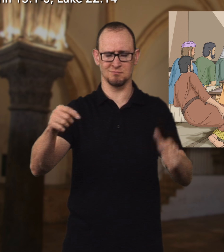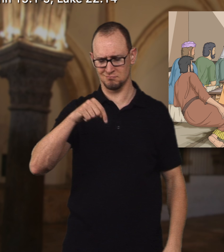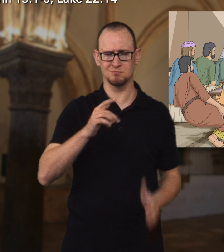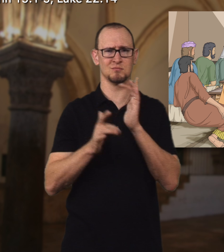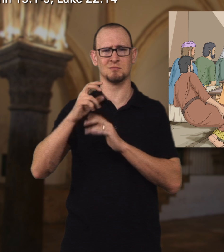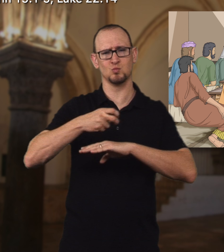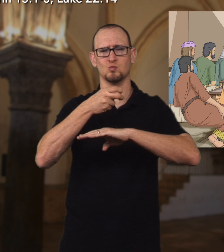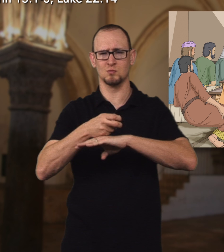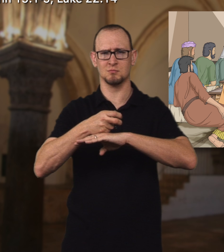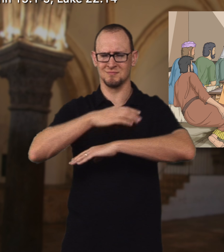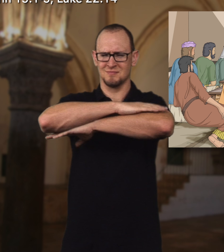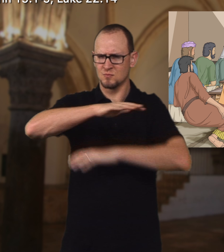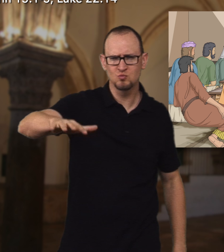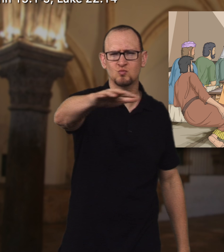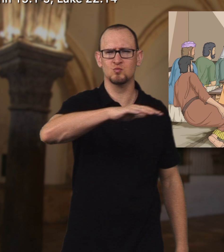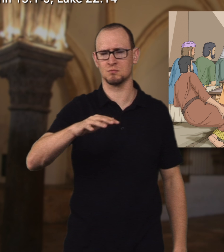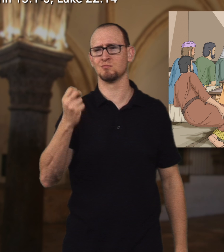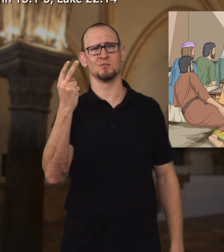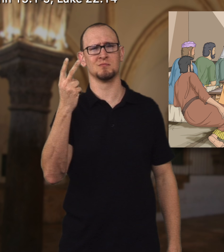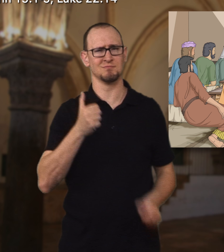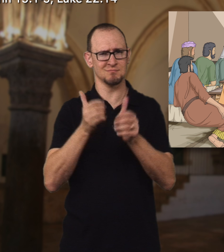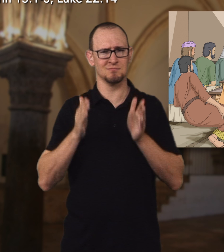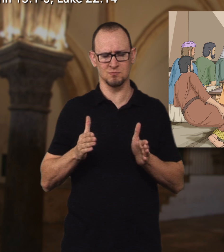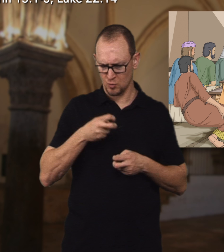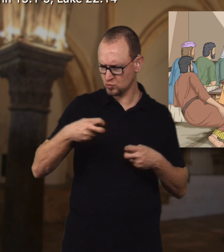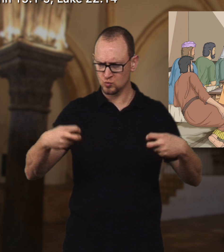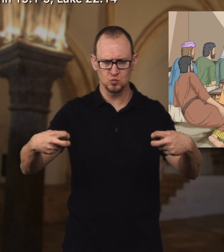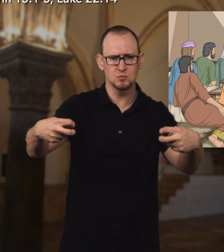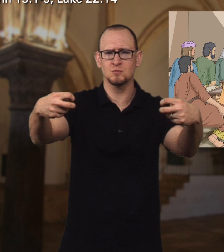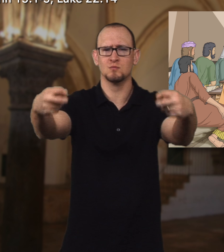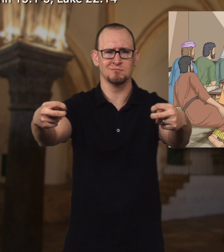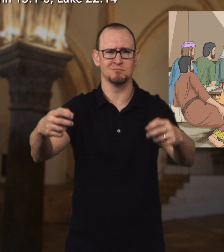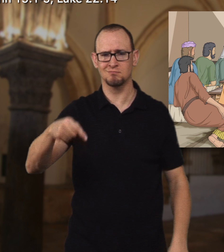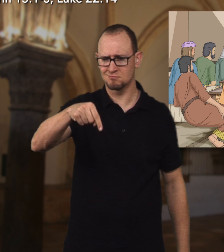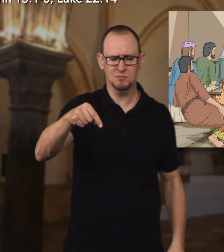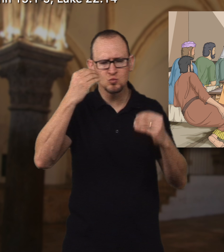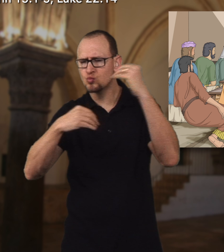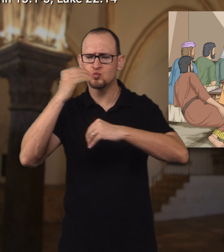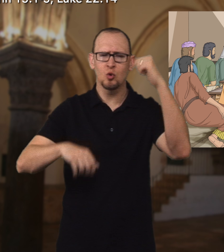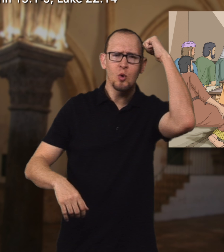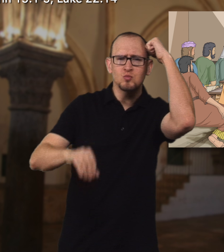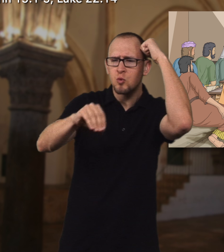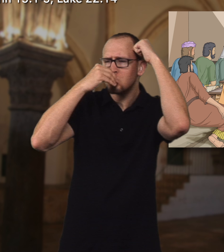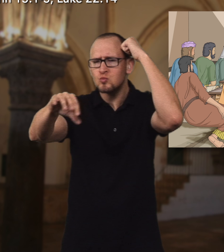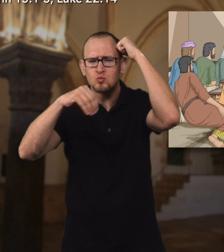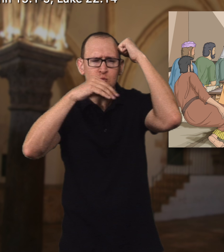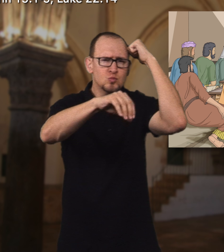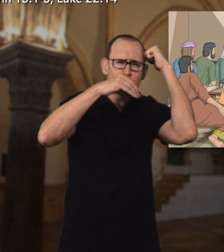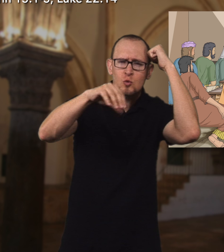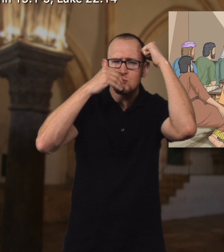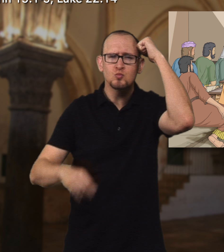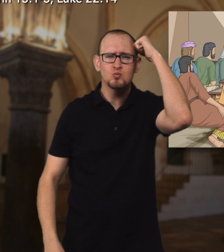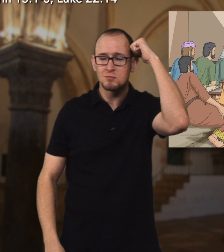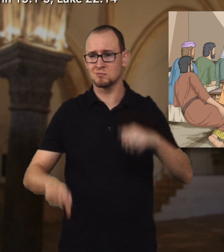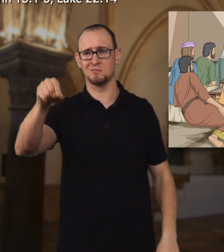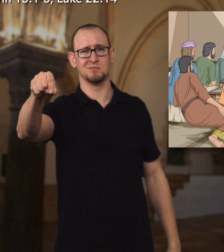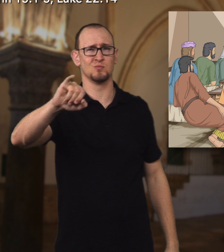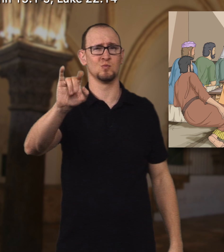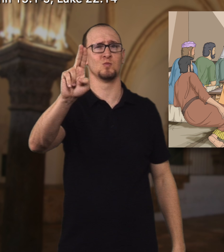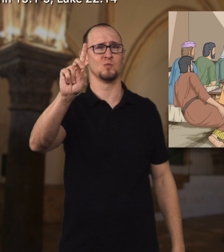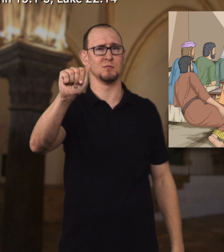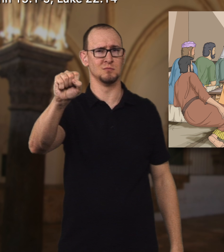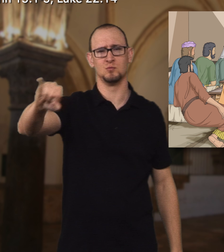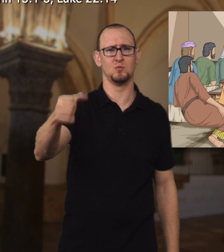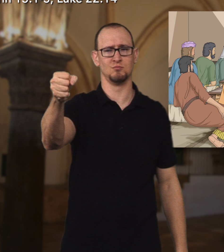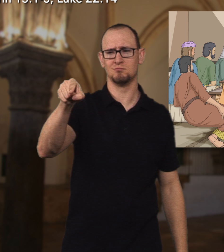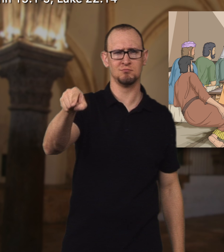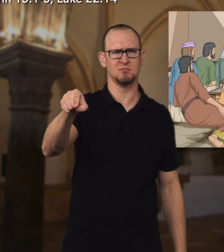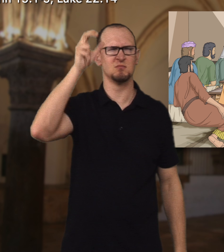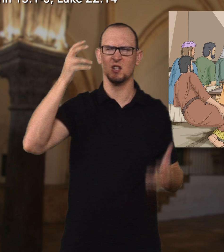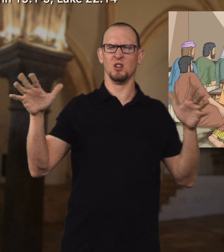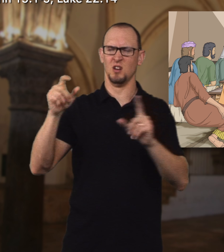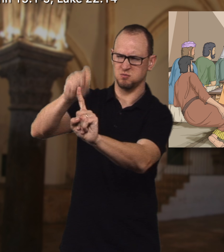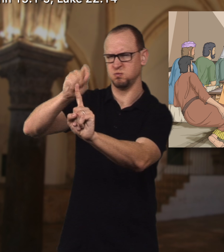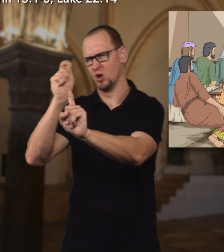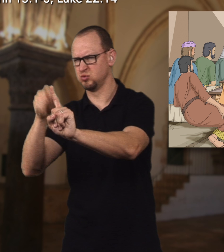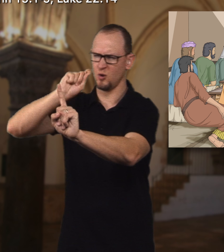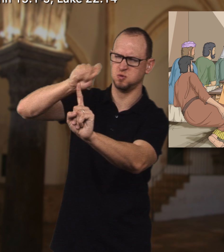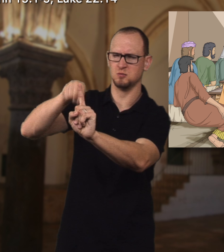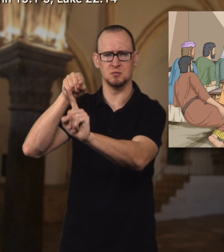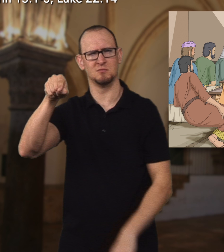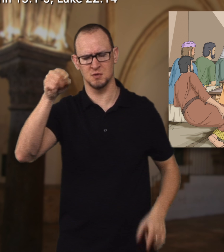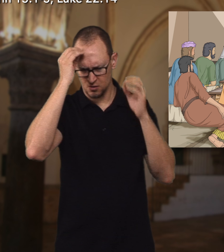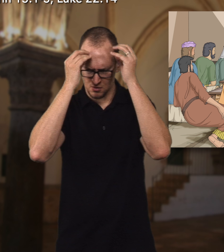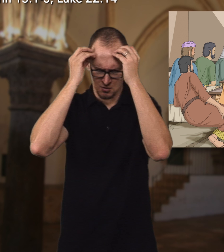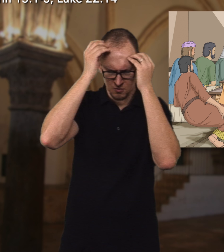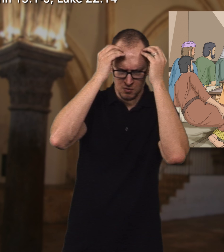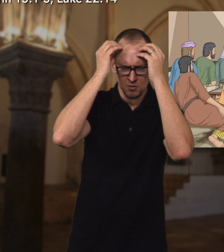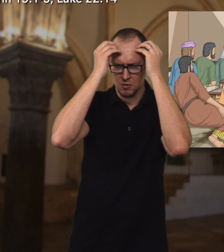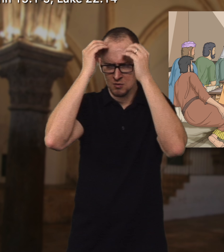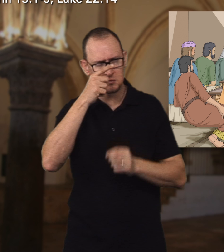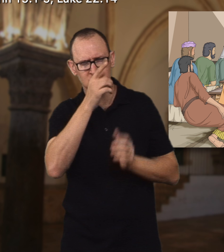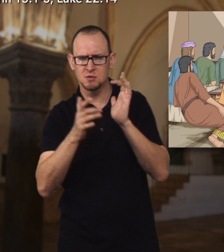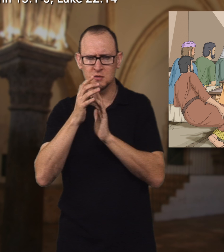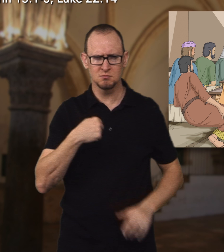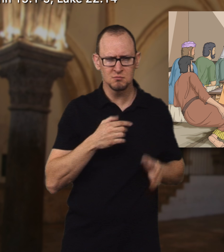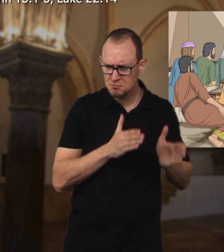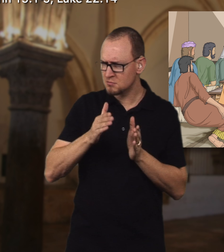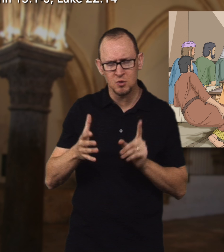It was now just before the Passover Feast, and Jesus knew that His hour had come to leave this world and return to the Father.